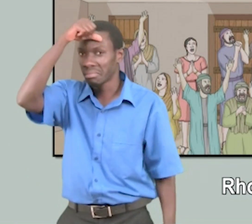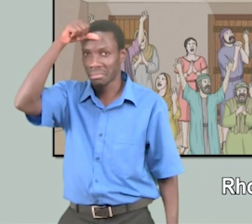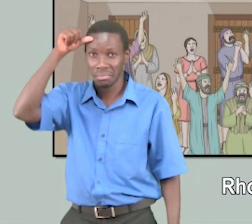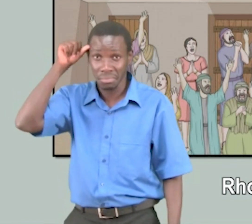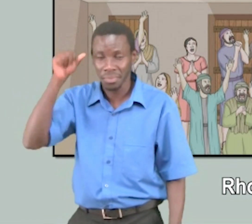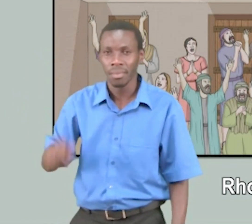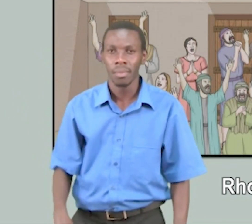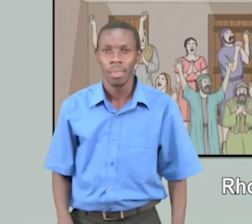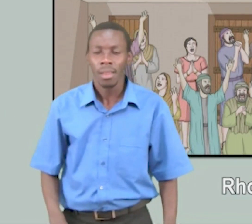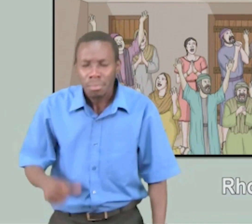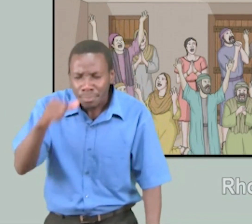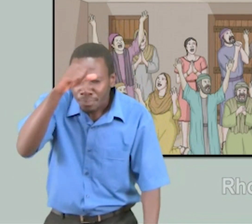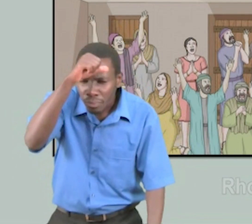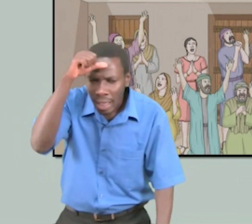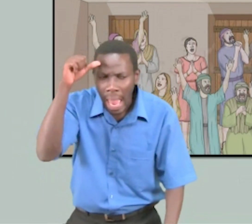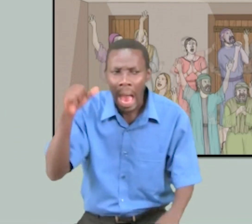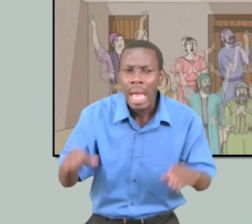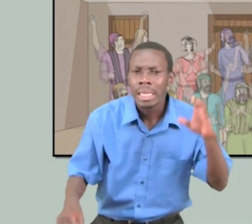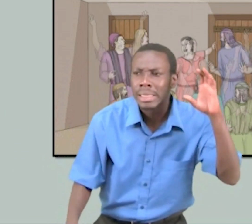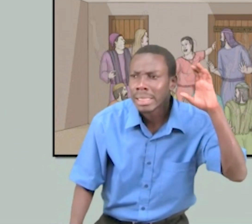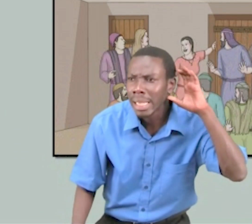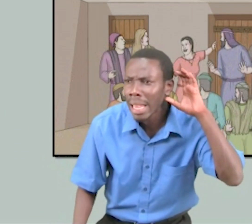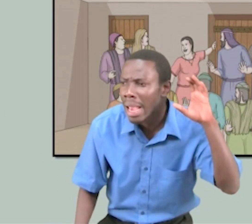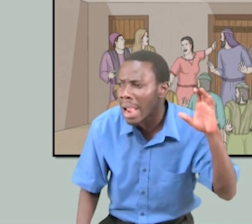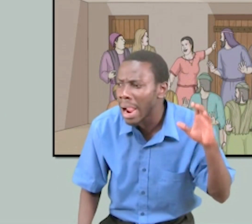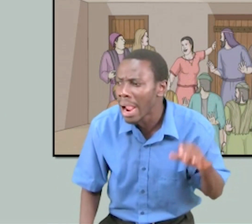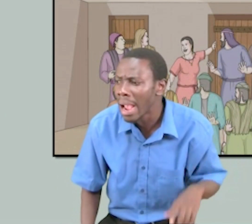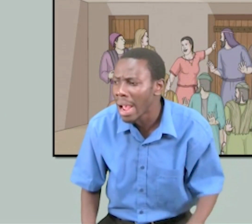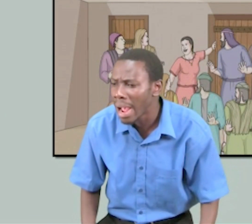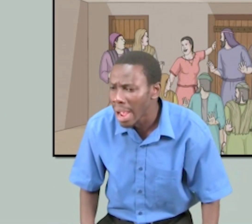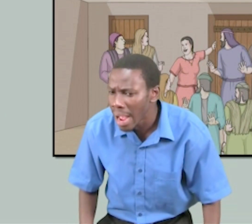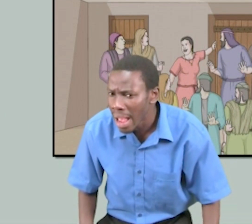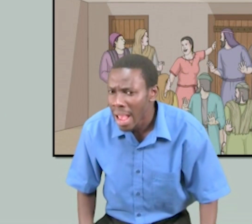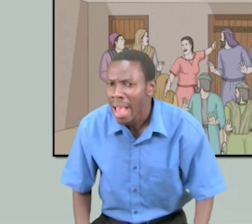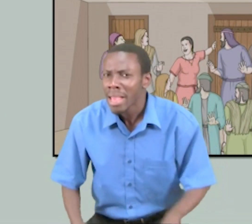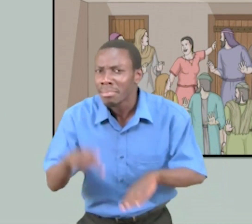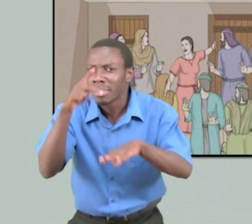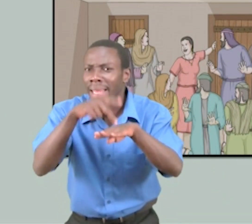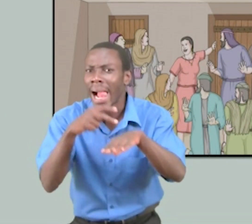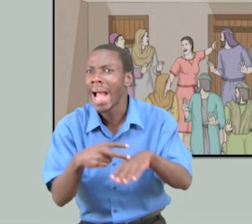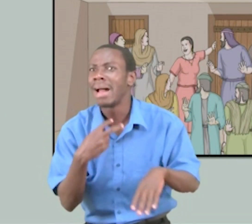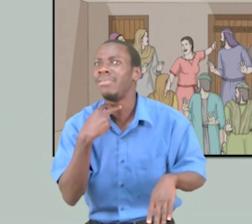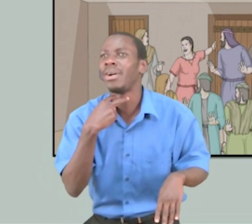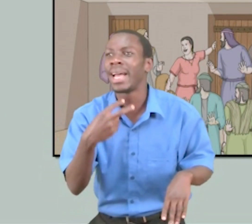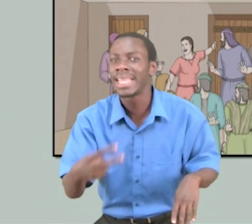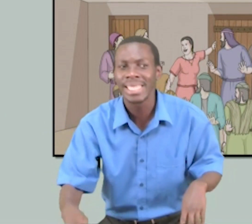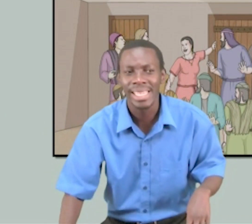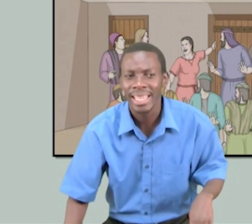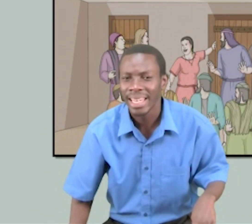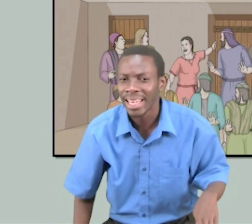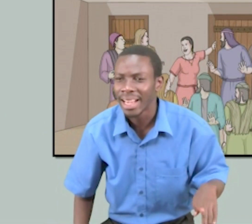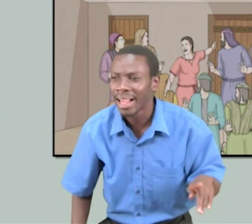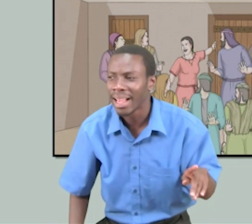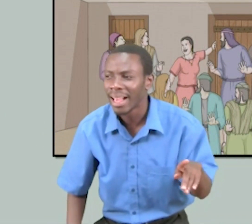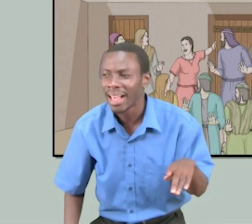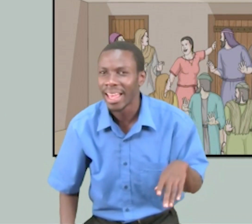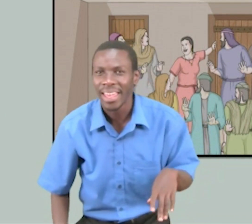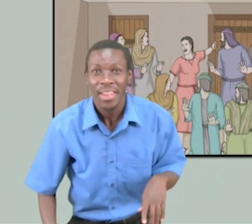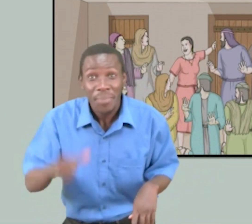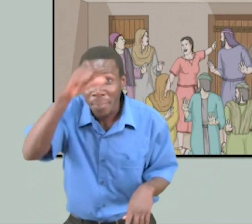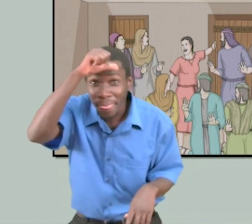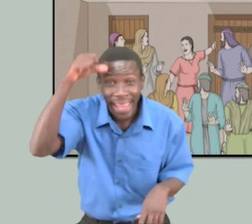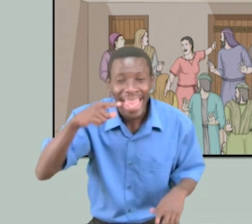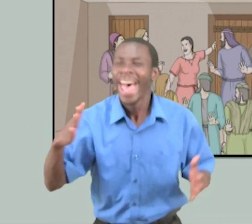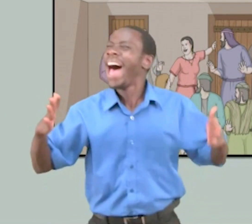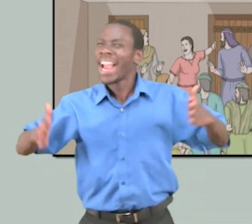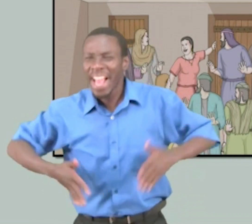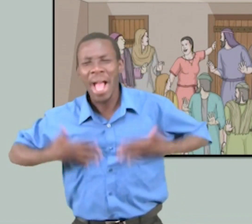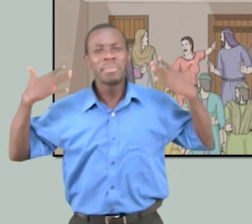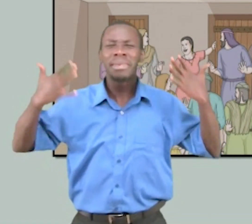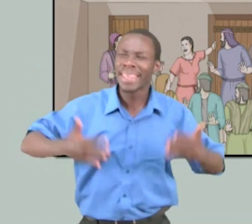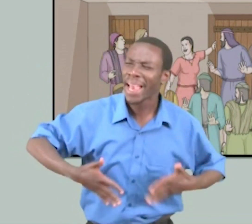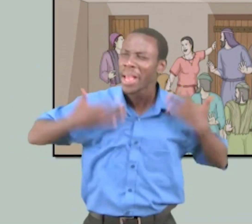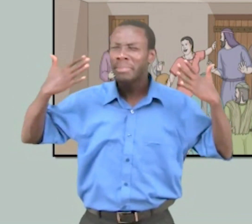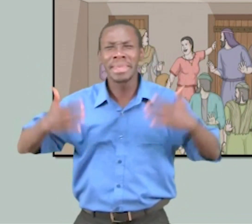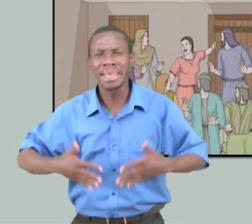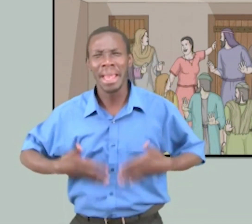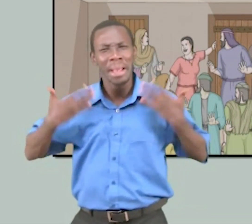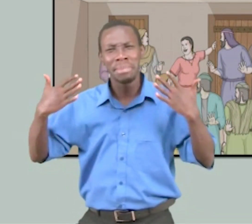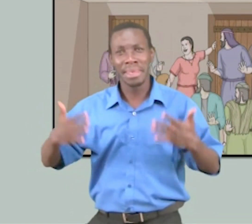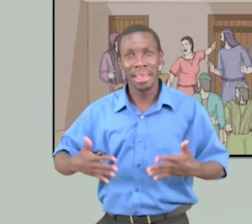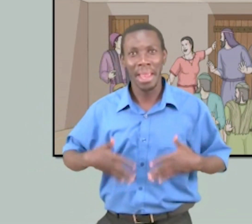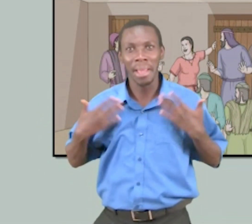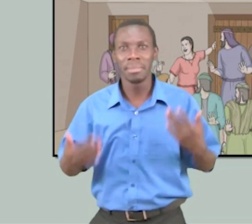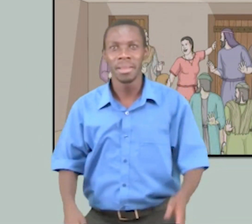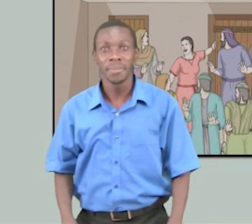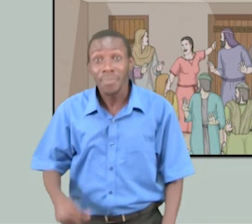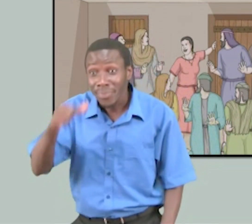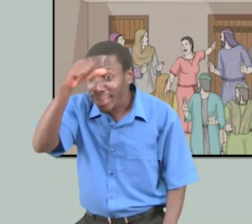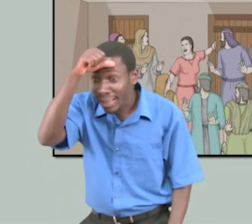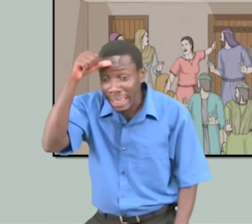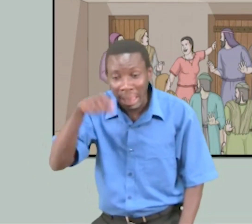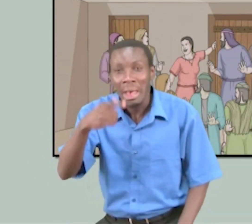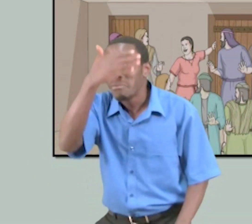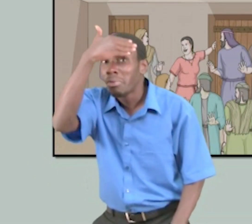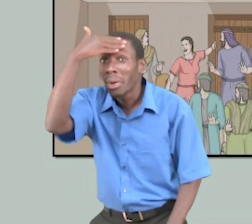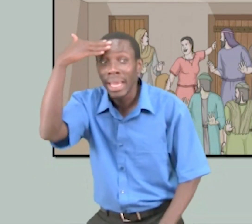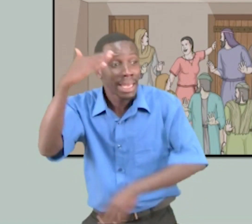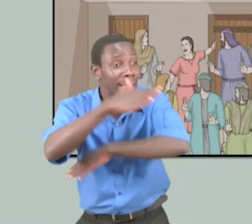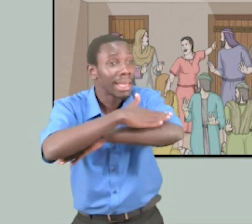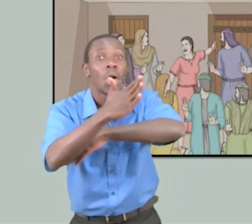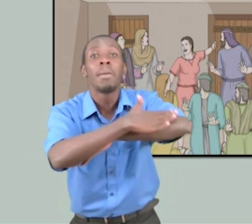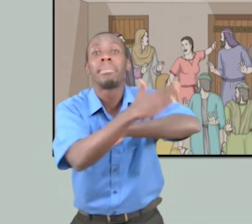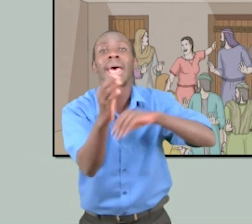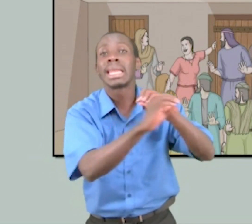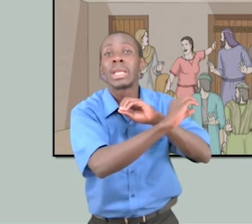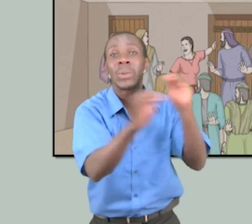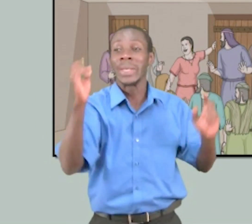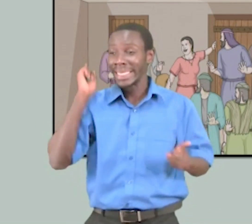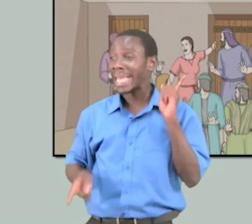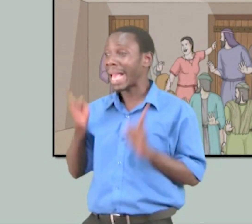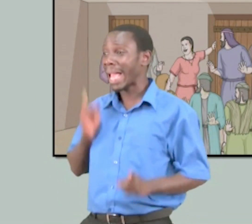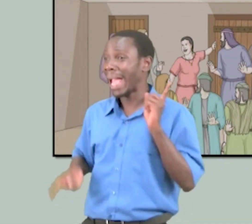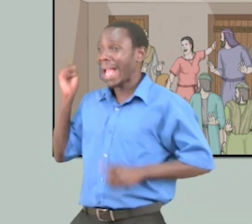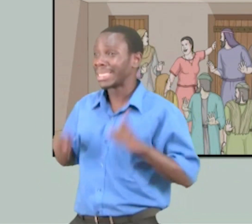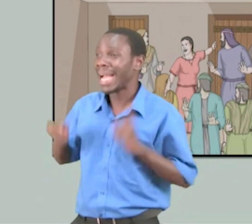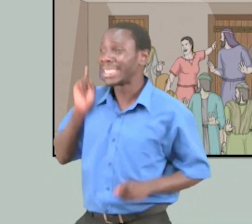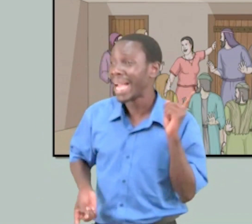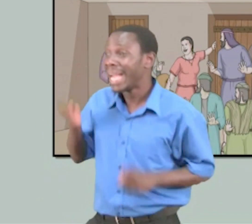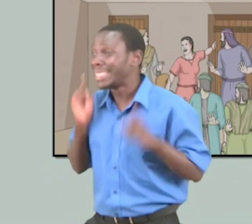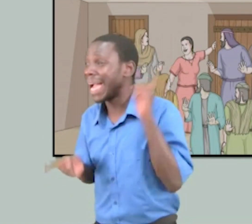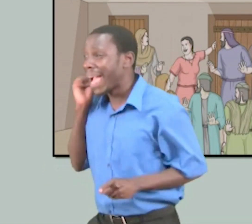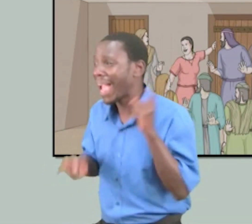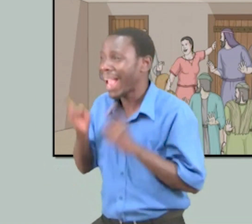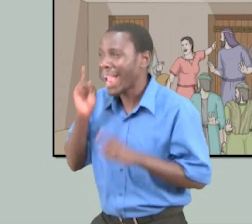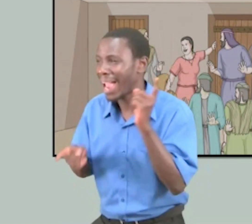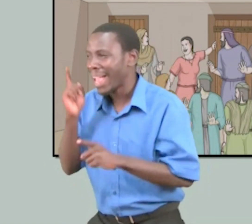“You are out of your mind,” they told her.